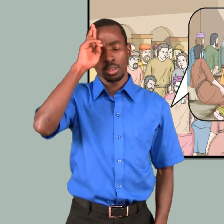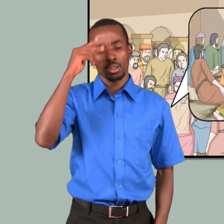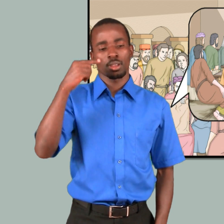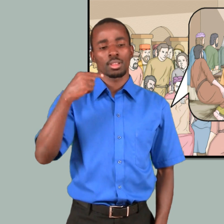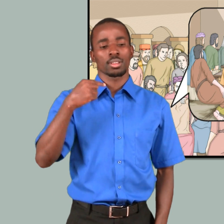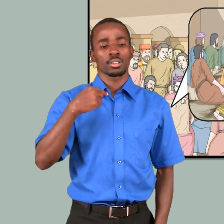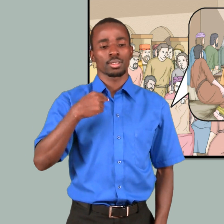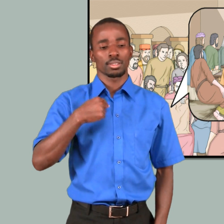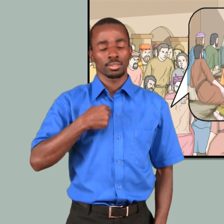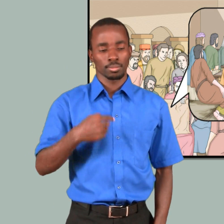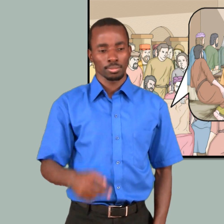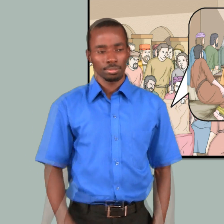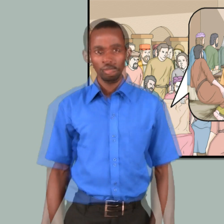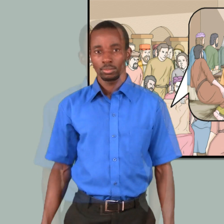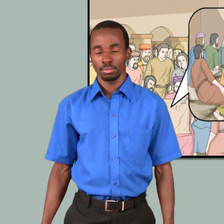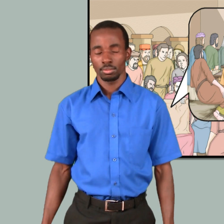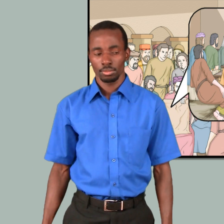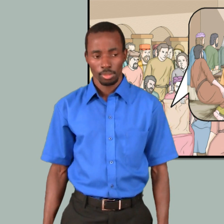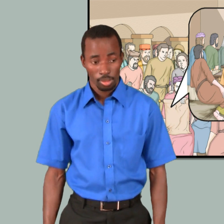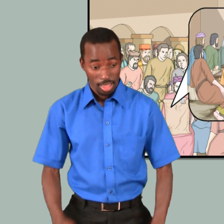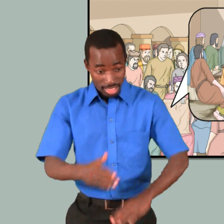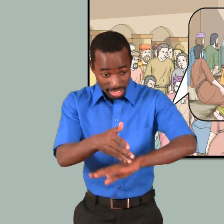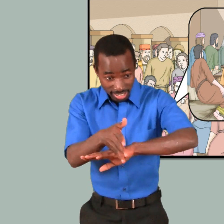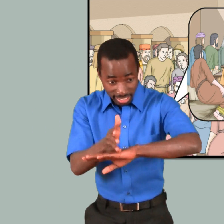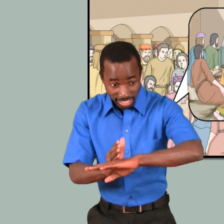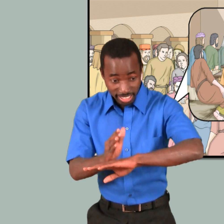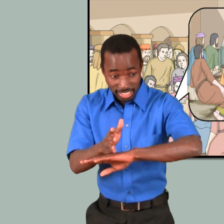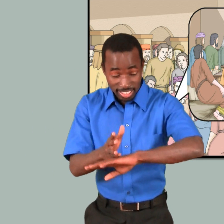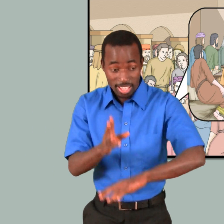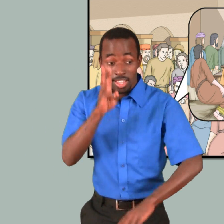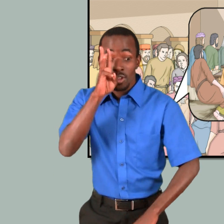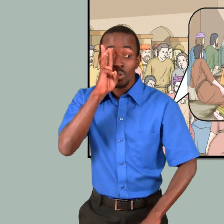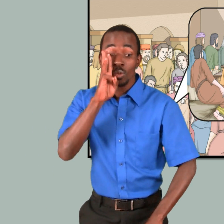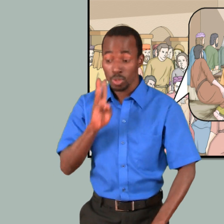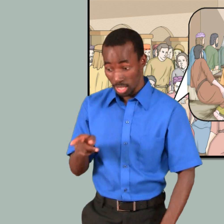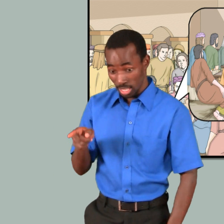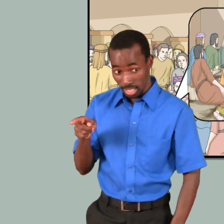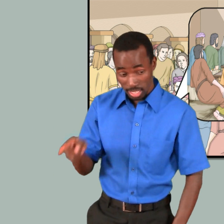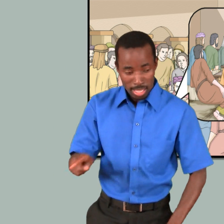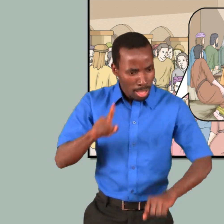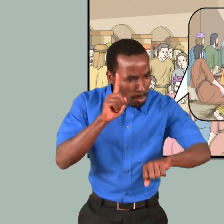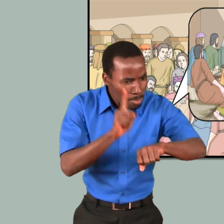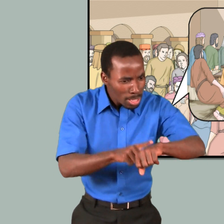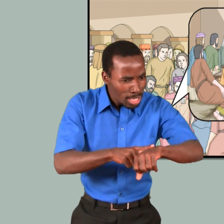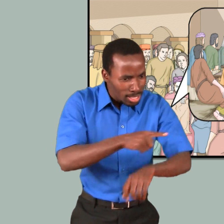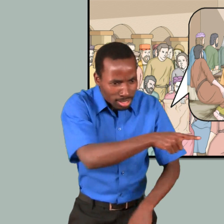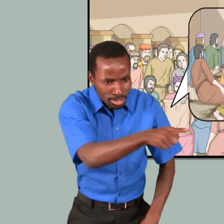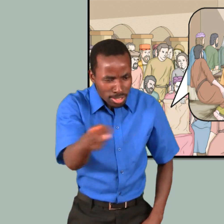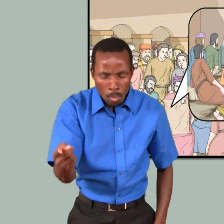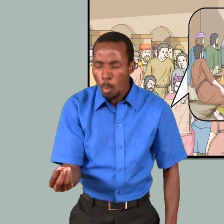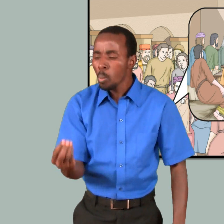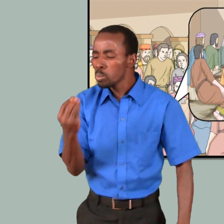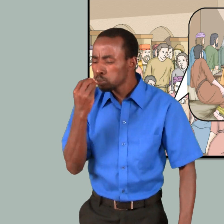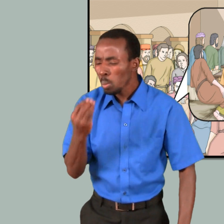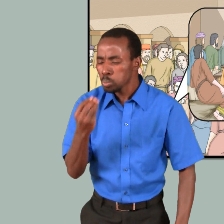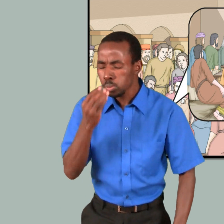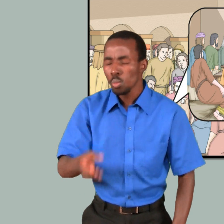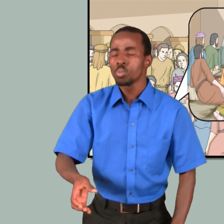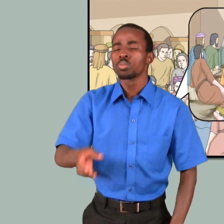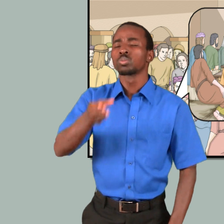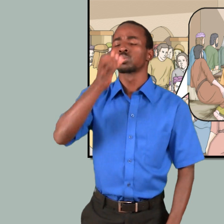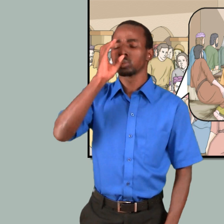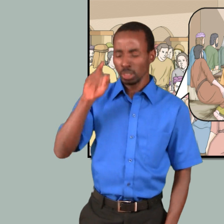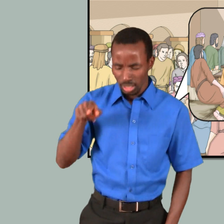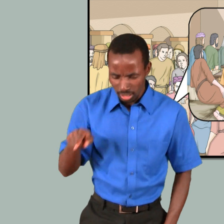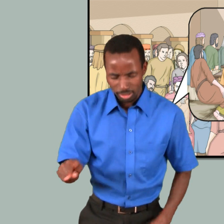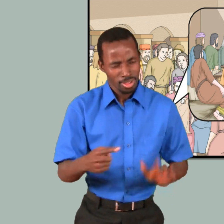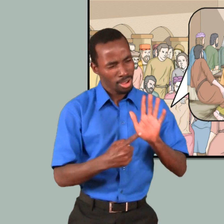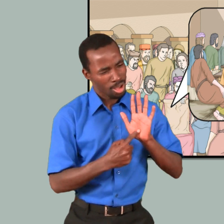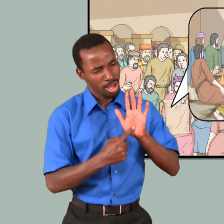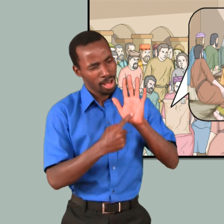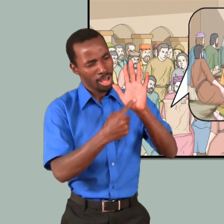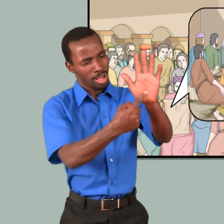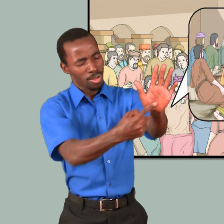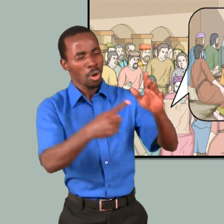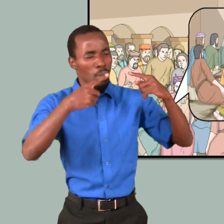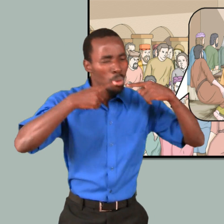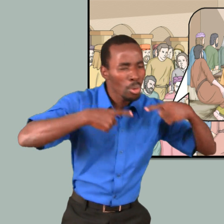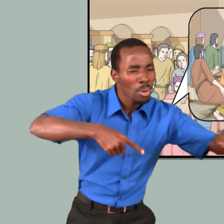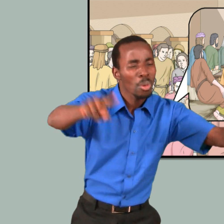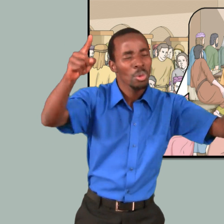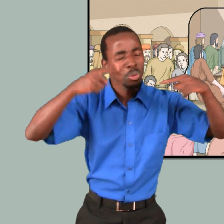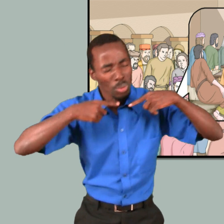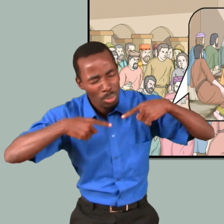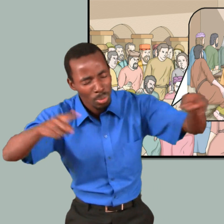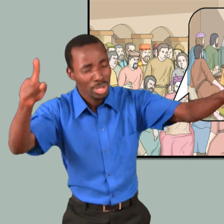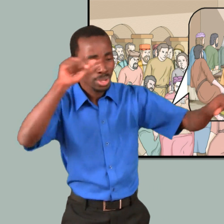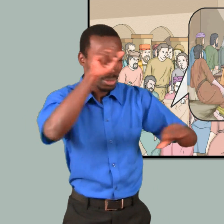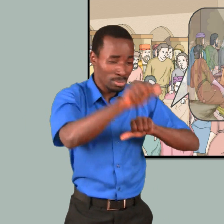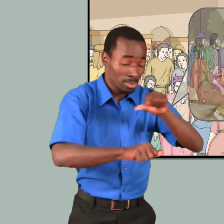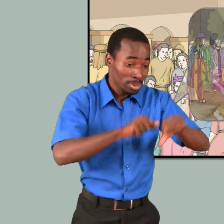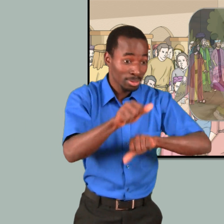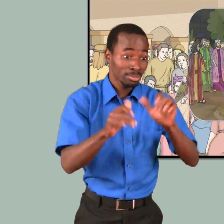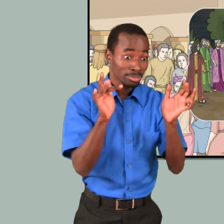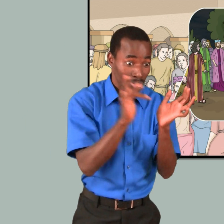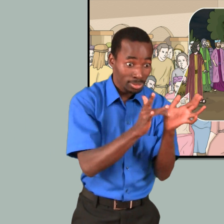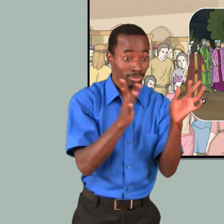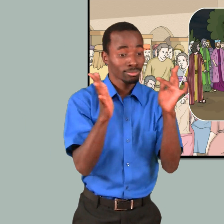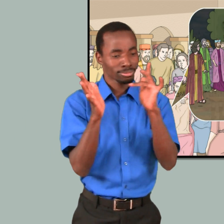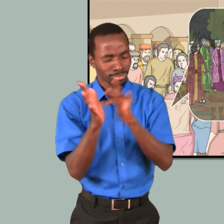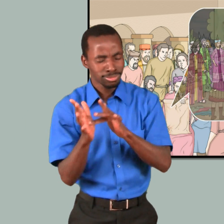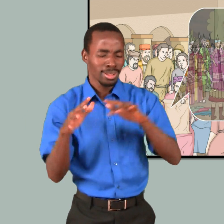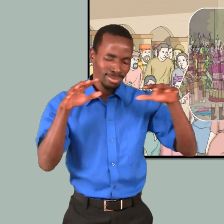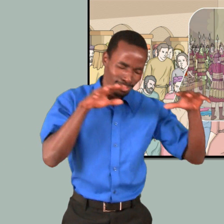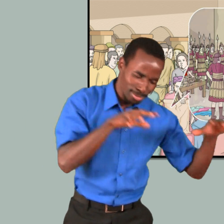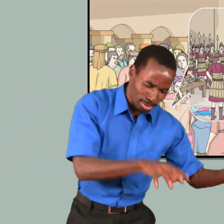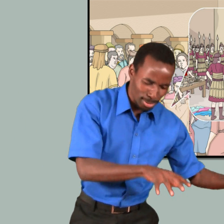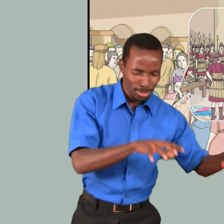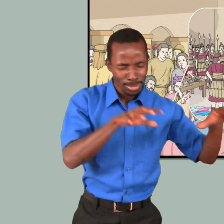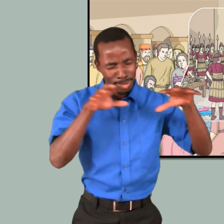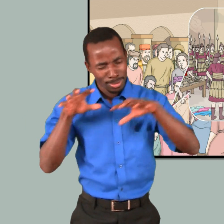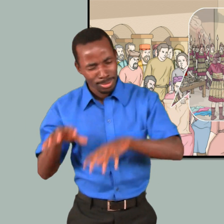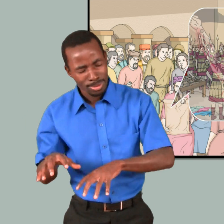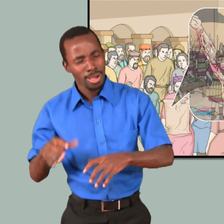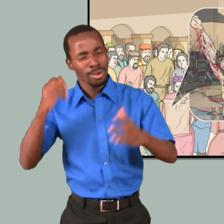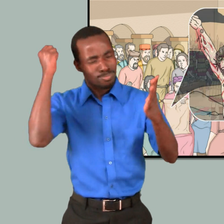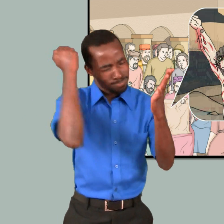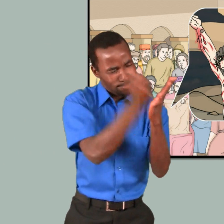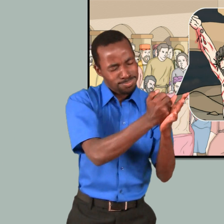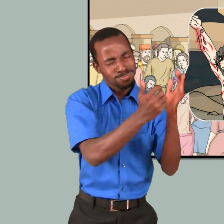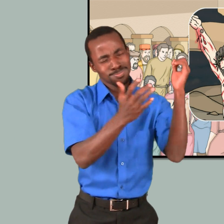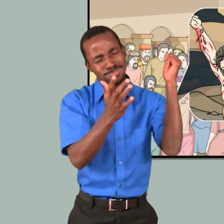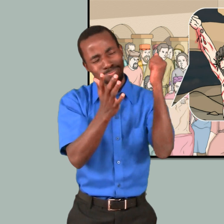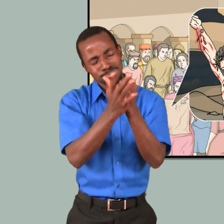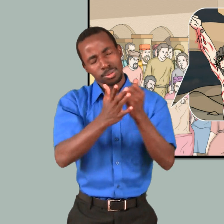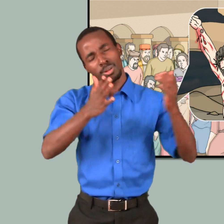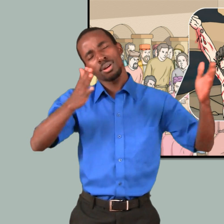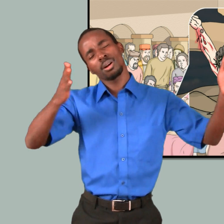do this, as often as you drink it, in remembrance of Me.”